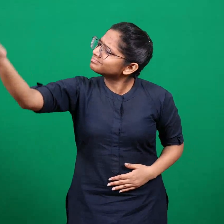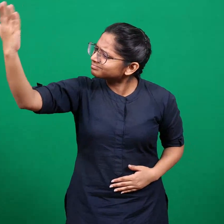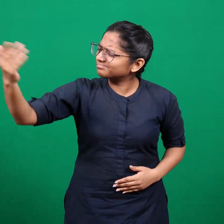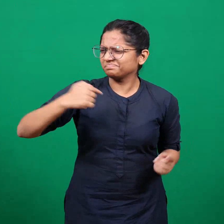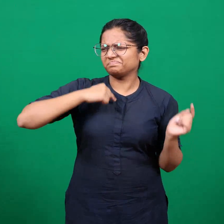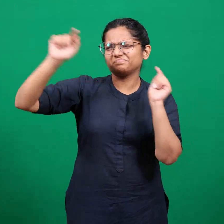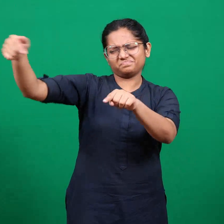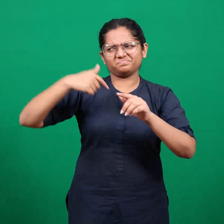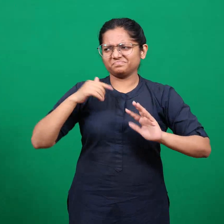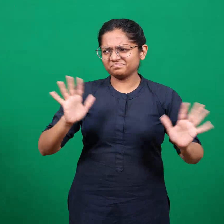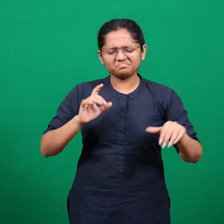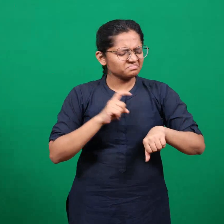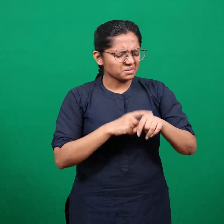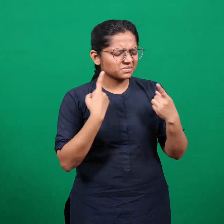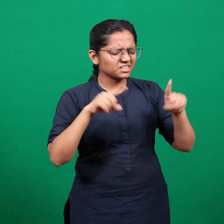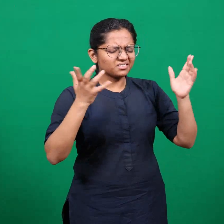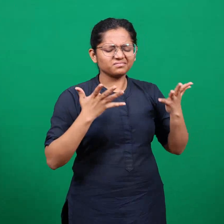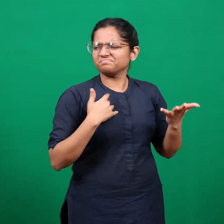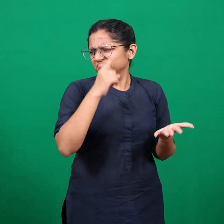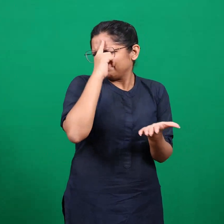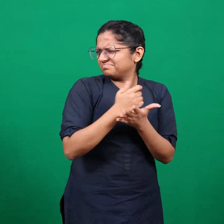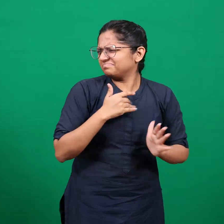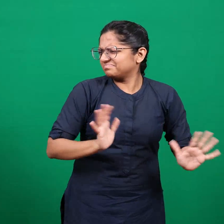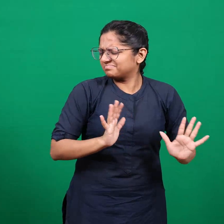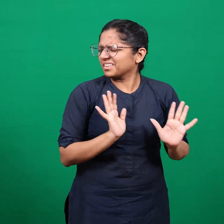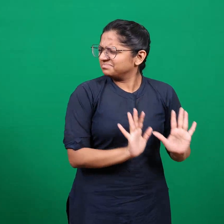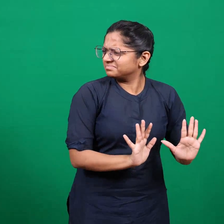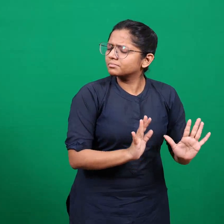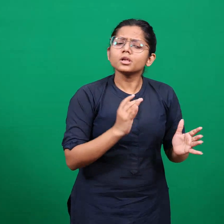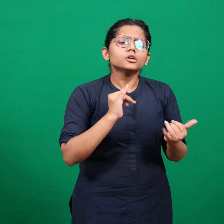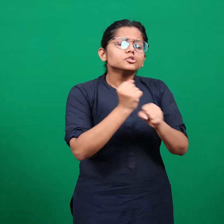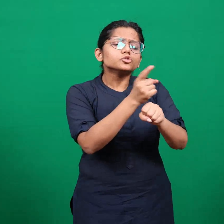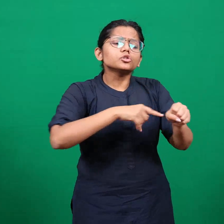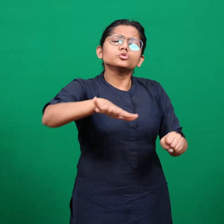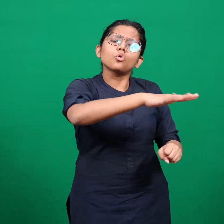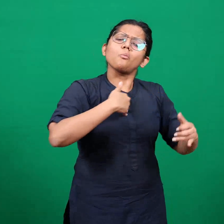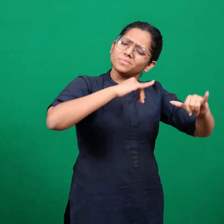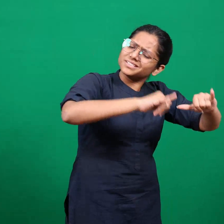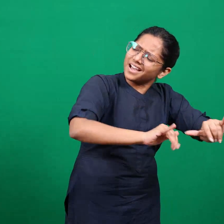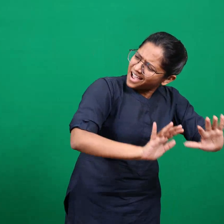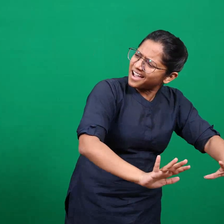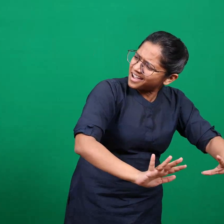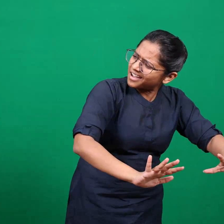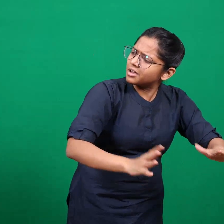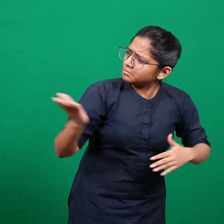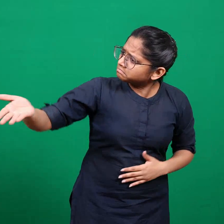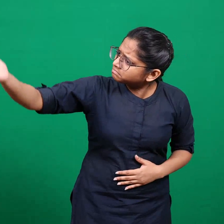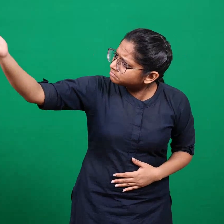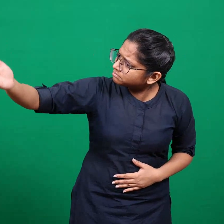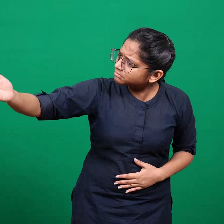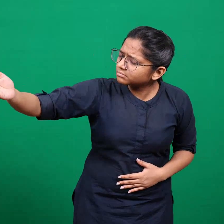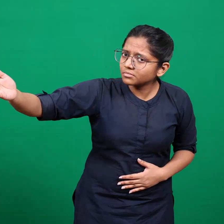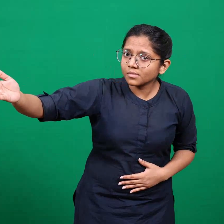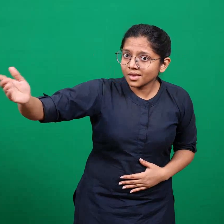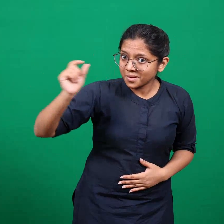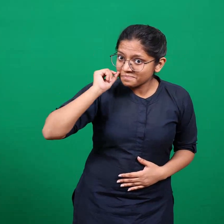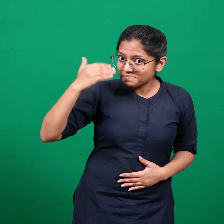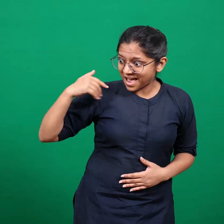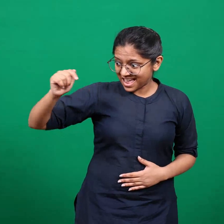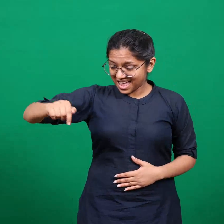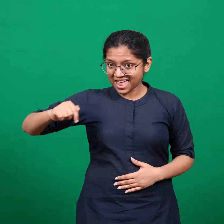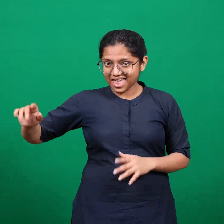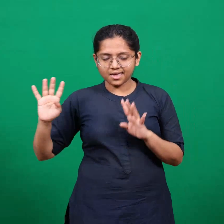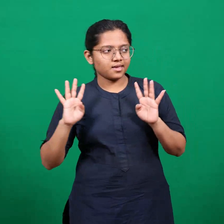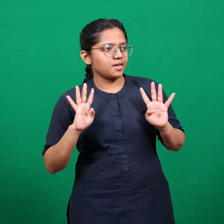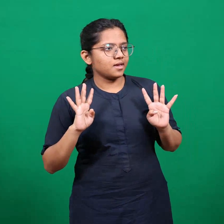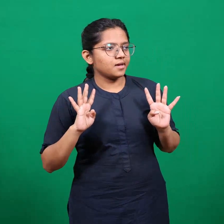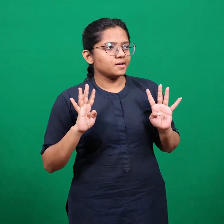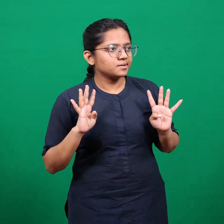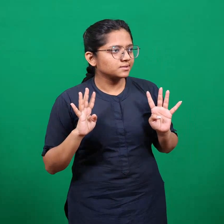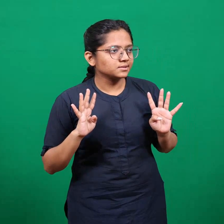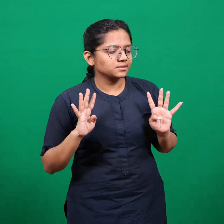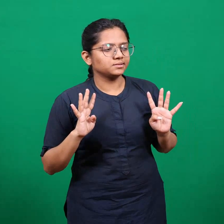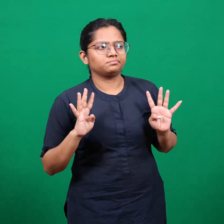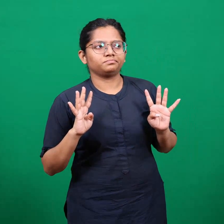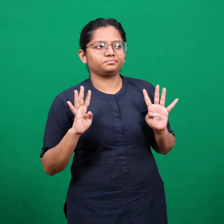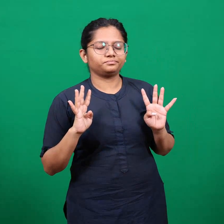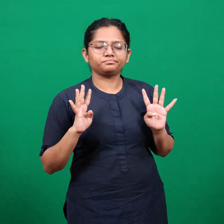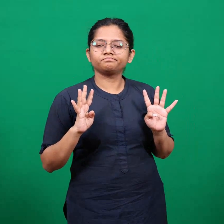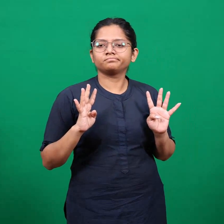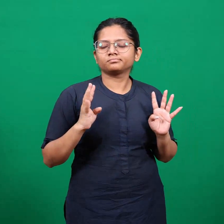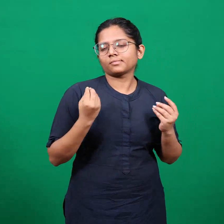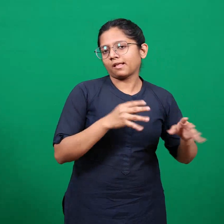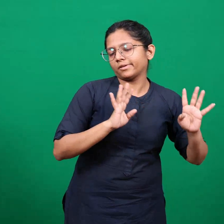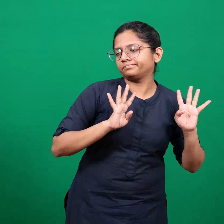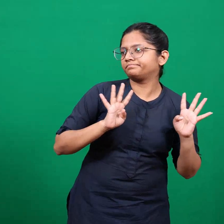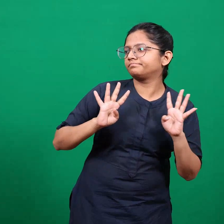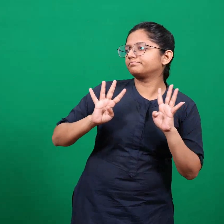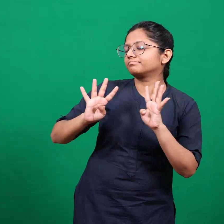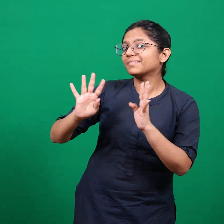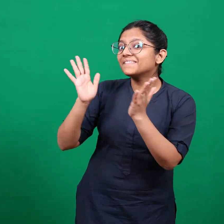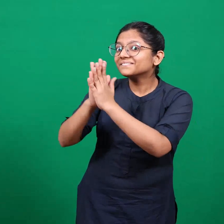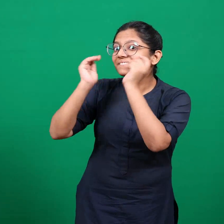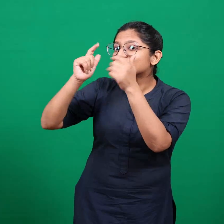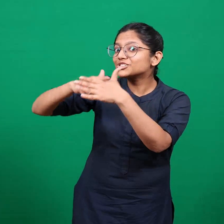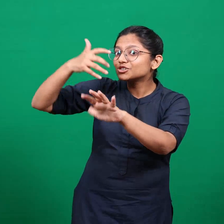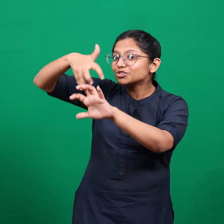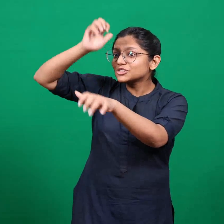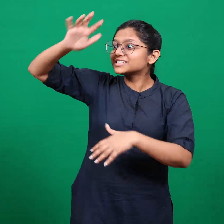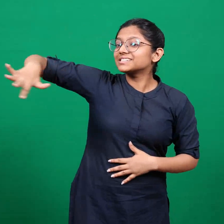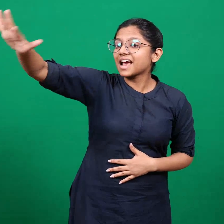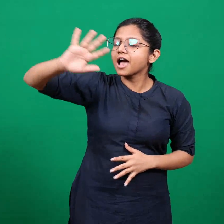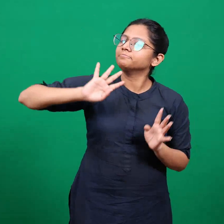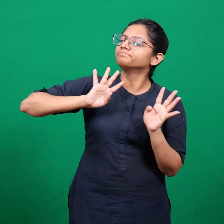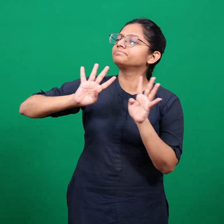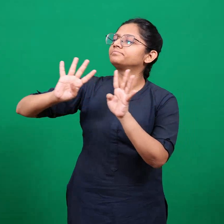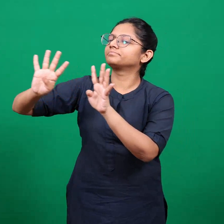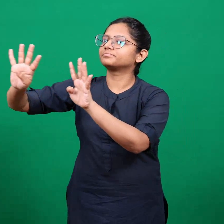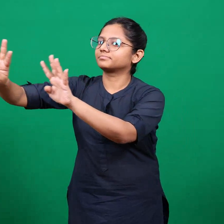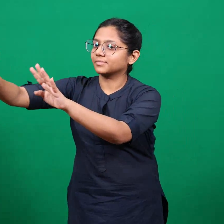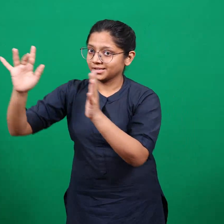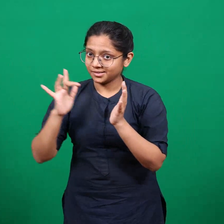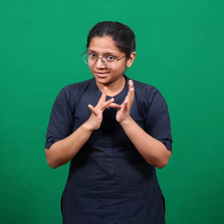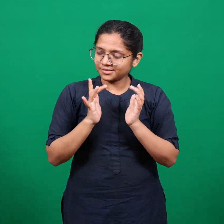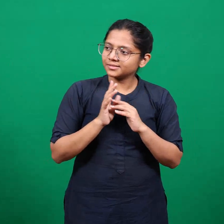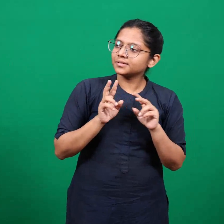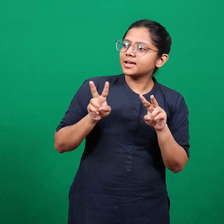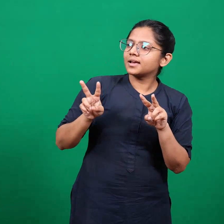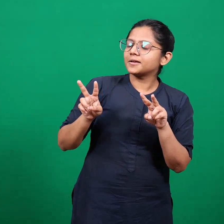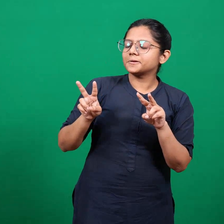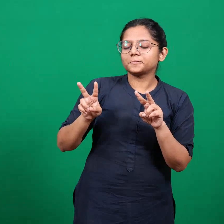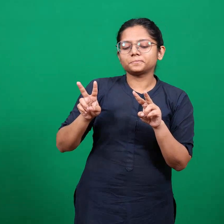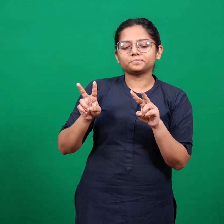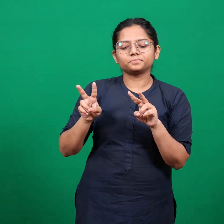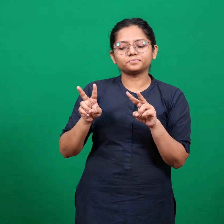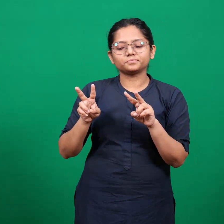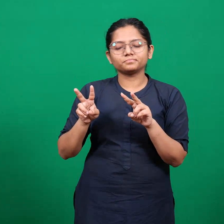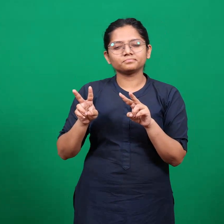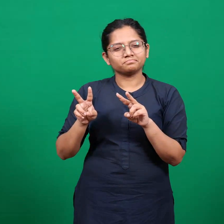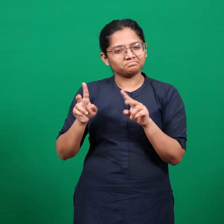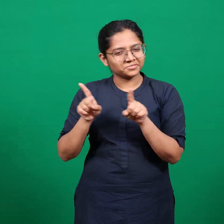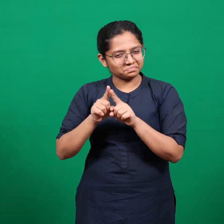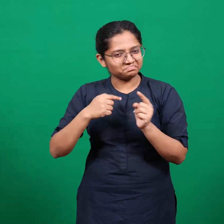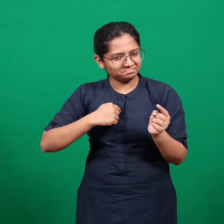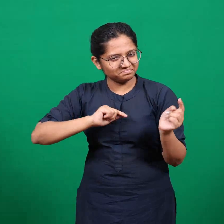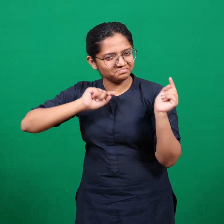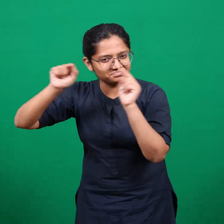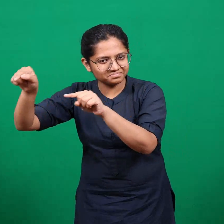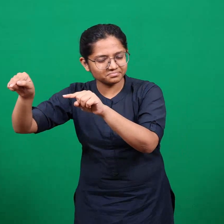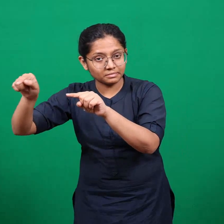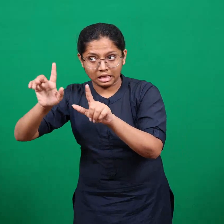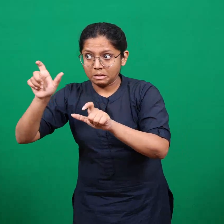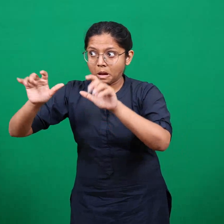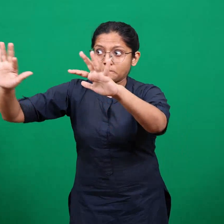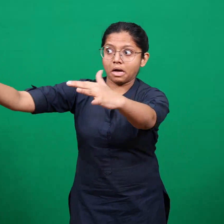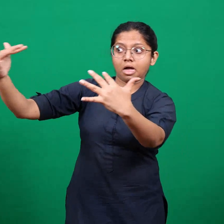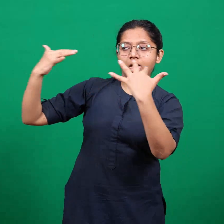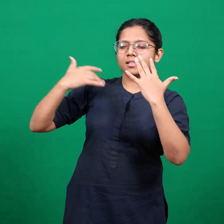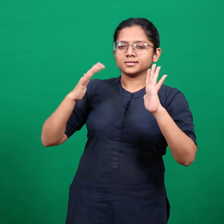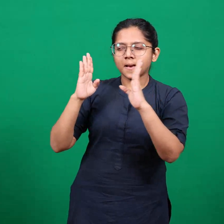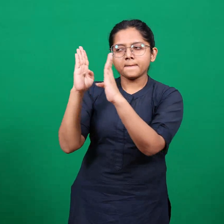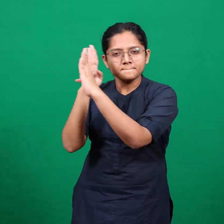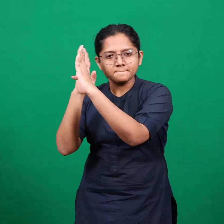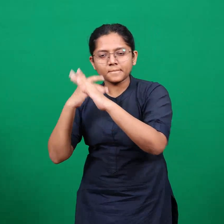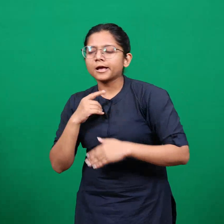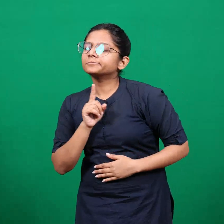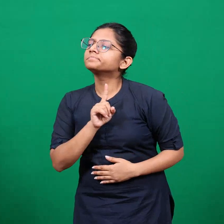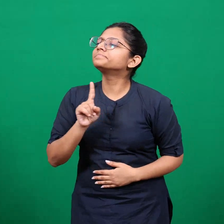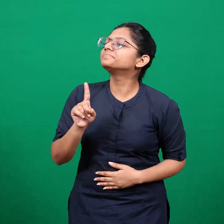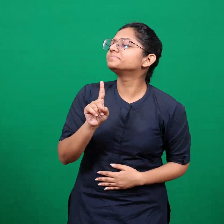I am not going up to this feast, because My time has not yet come." Having said this, Jesus remained in Galilee.